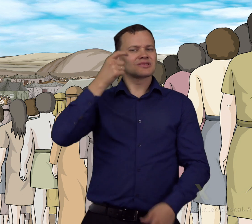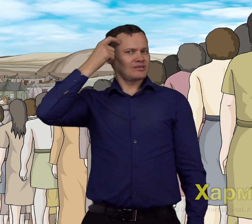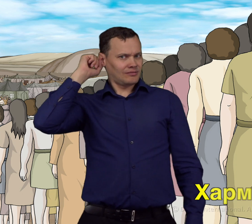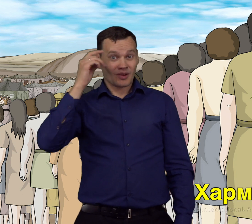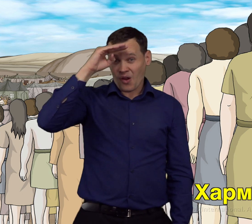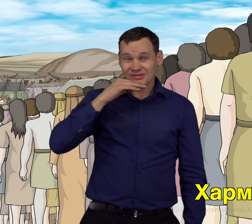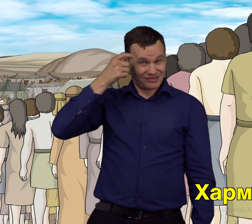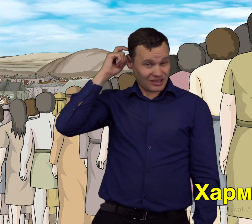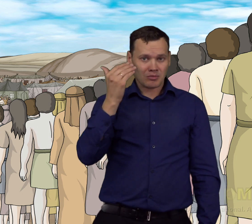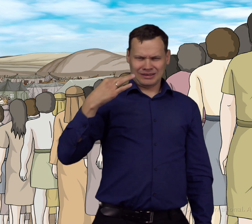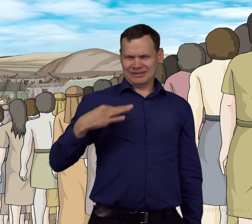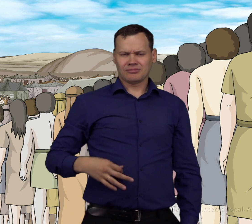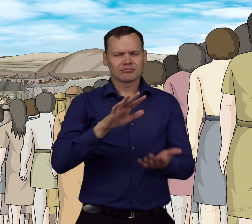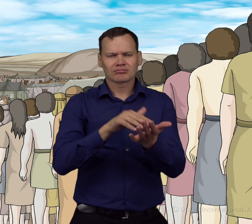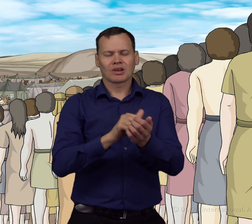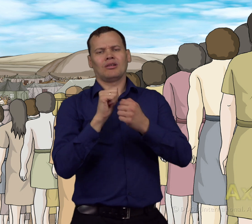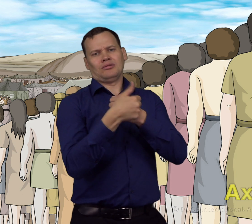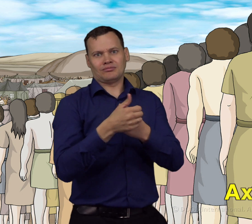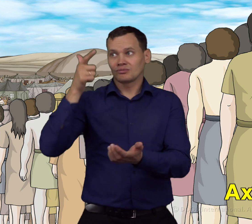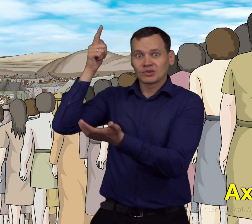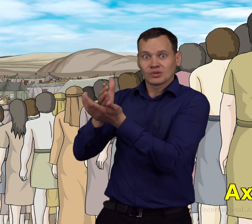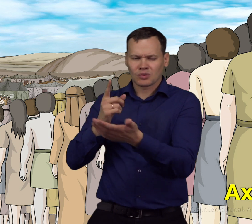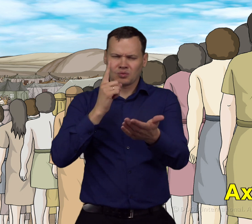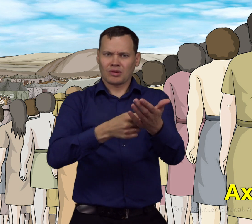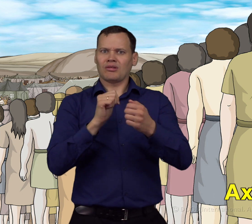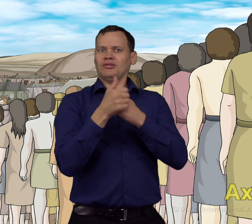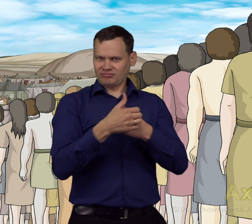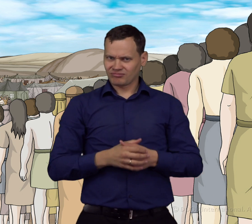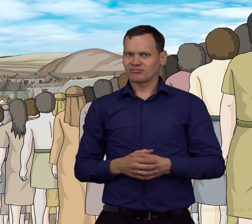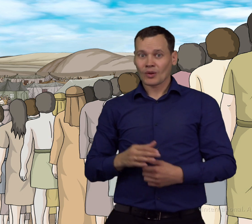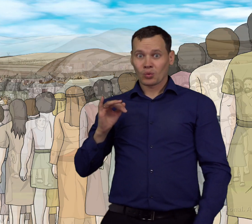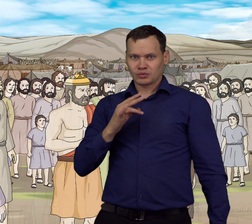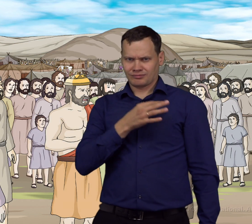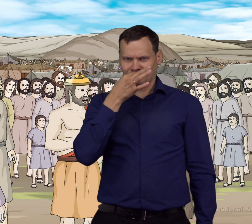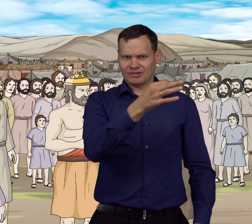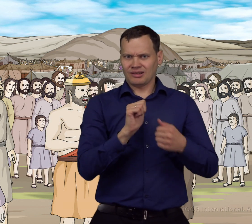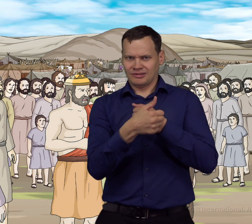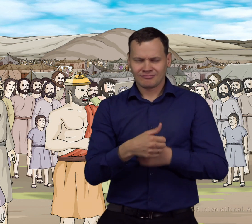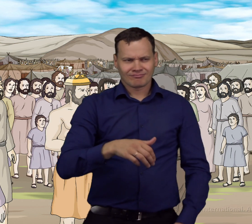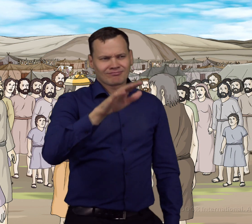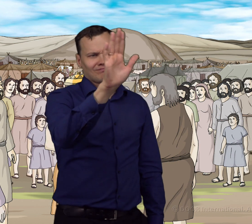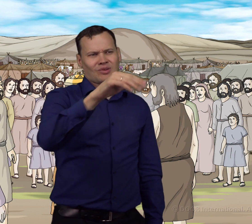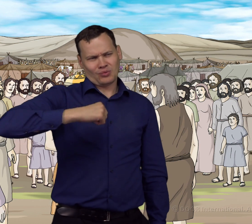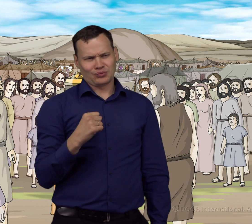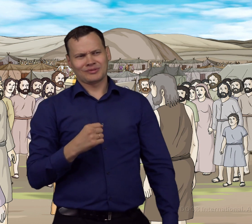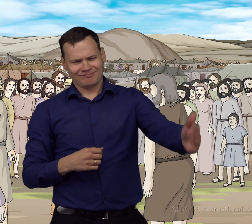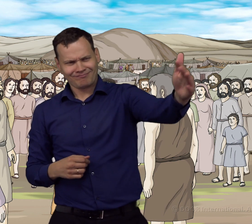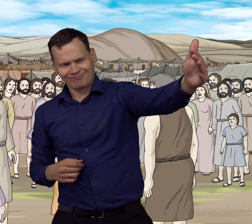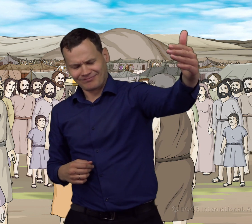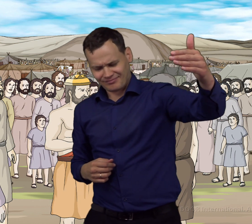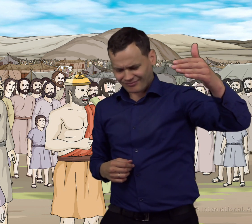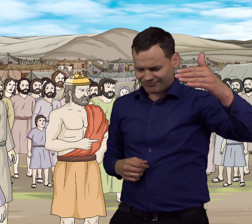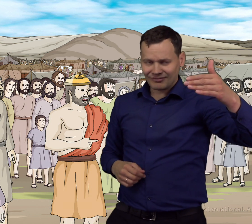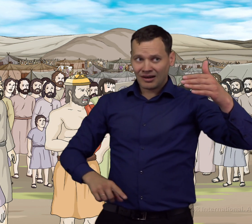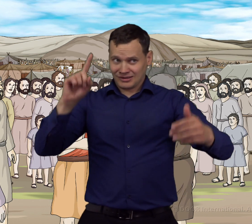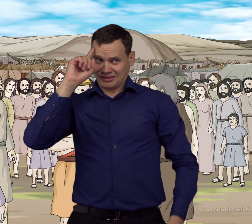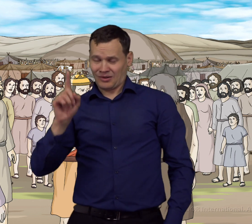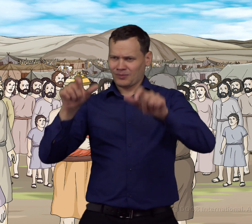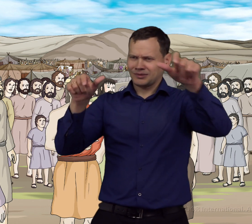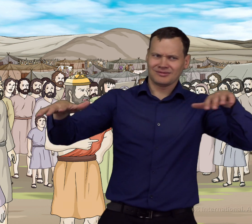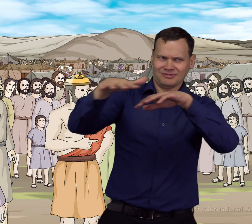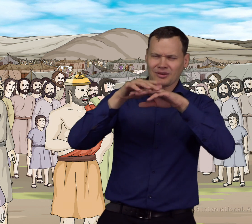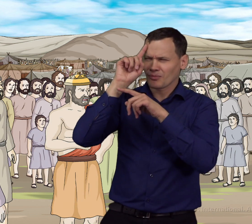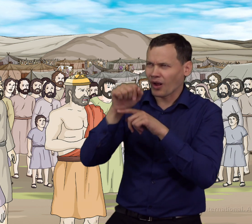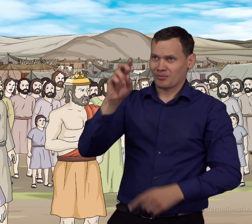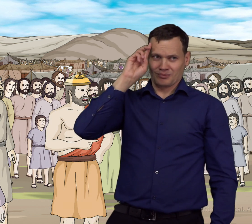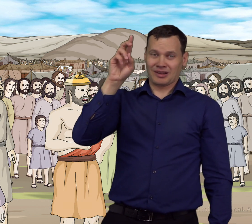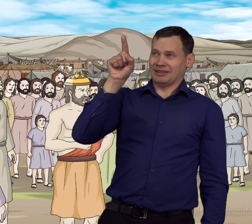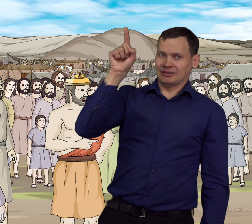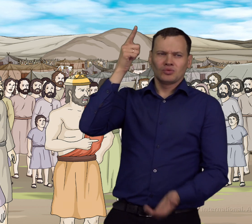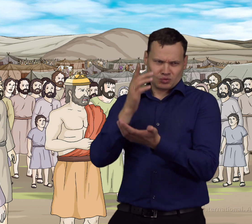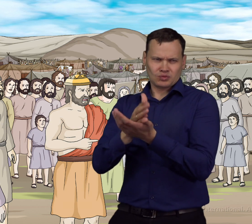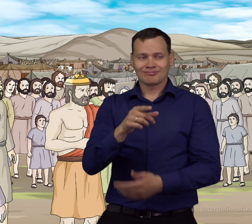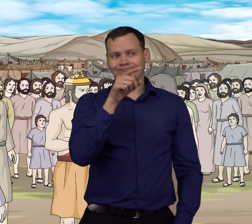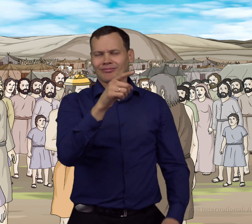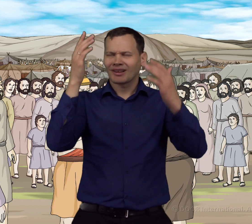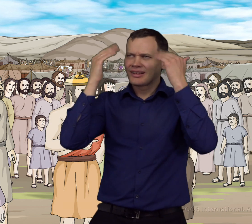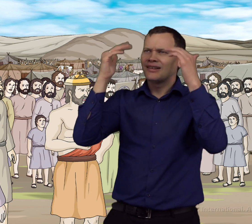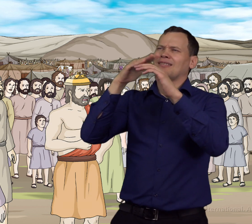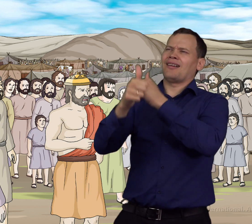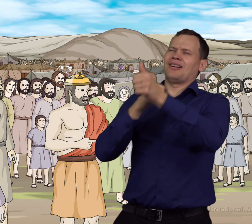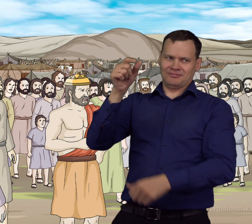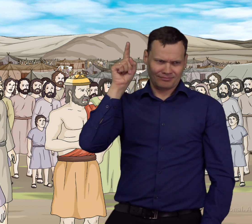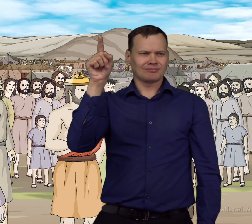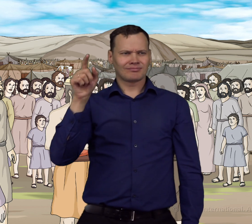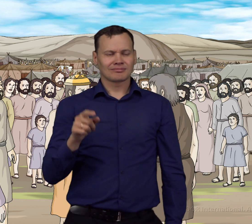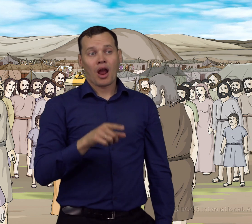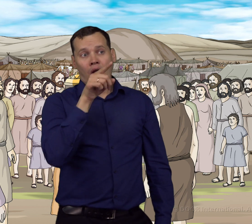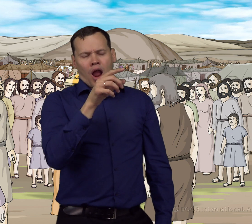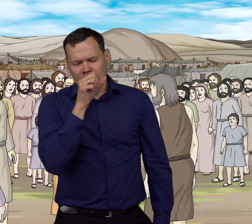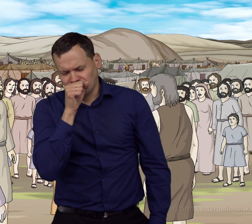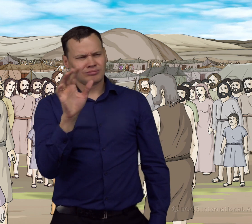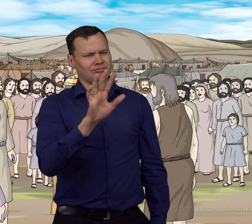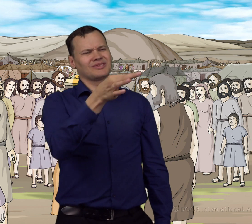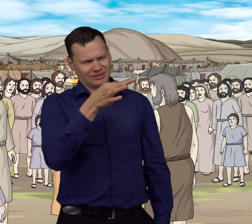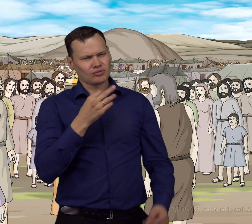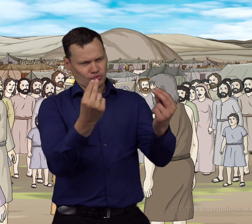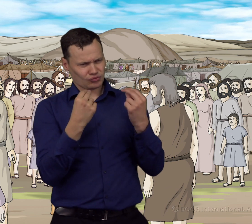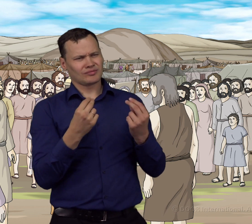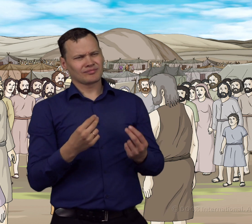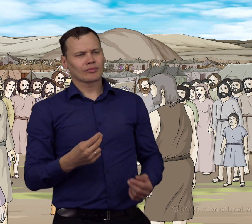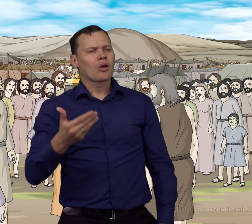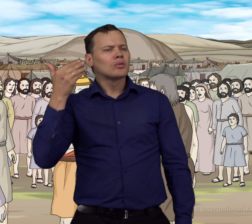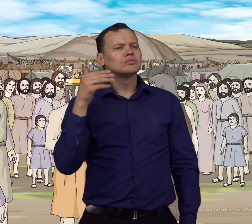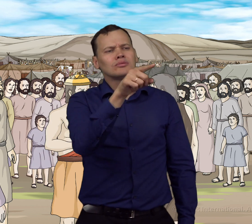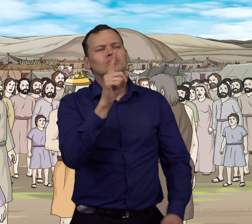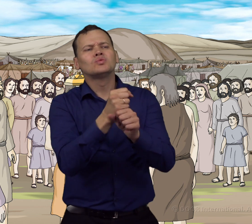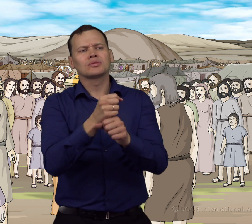And he had the family of Zabdi come forward man by man, and Achan son of Carmi, the son of Zabdi, the son of Zerah, of the tribe of Judah, was selected.